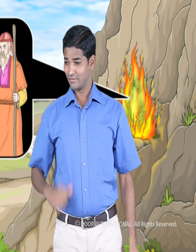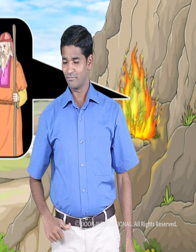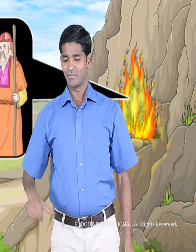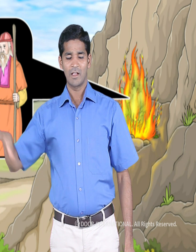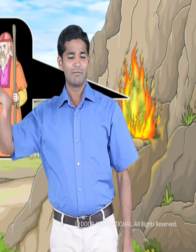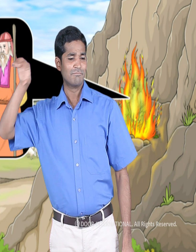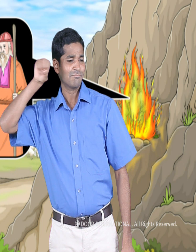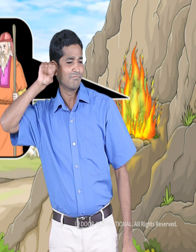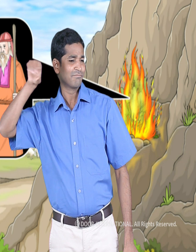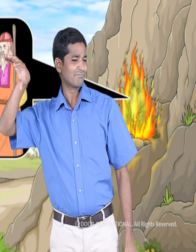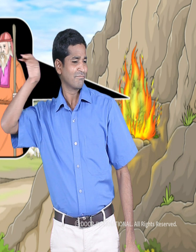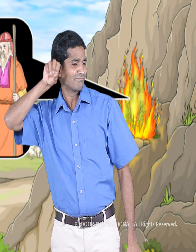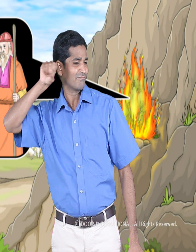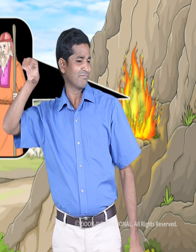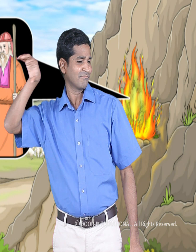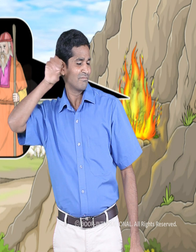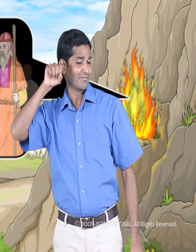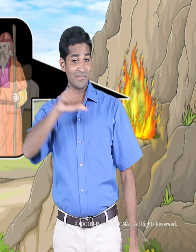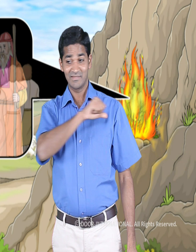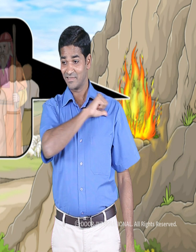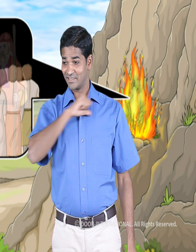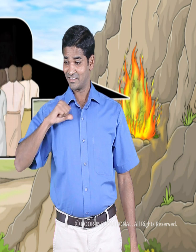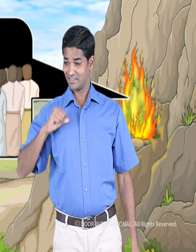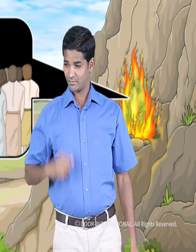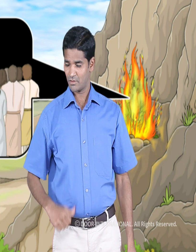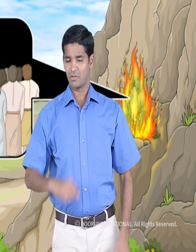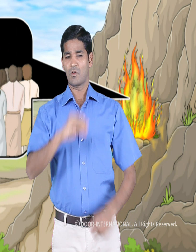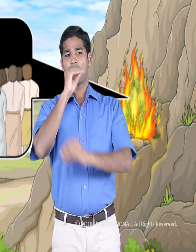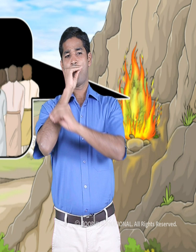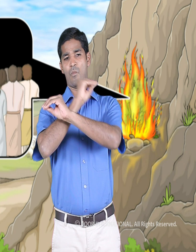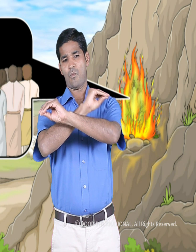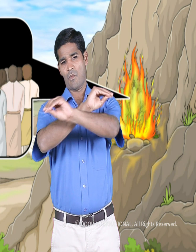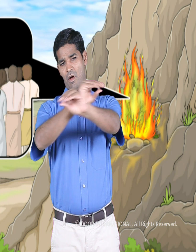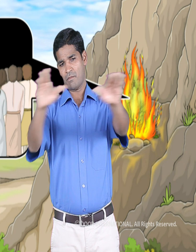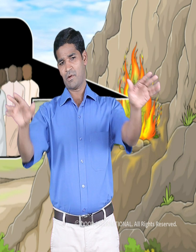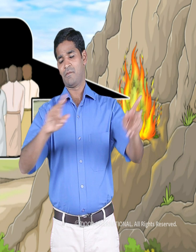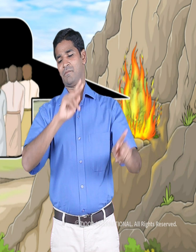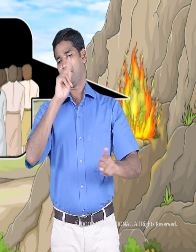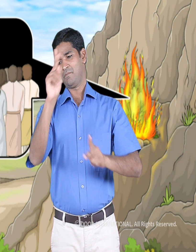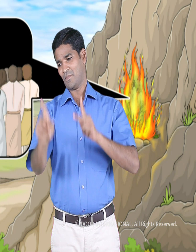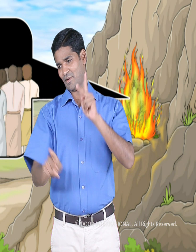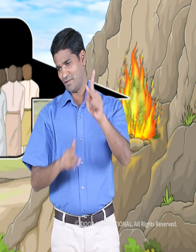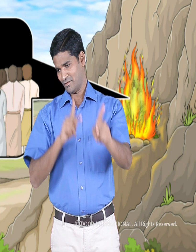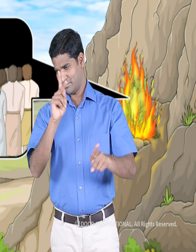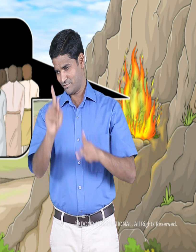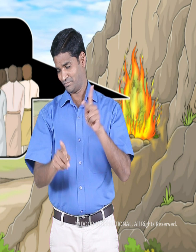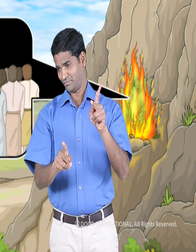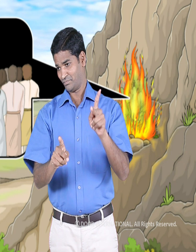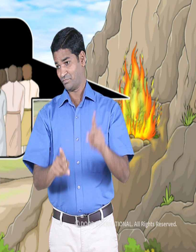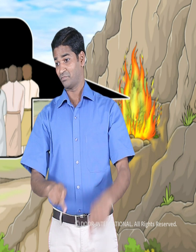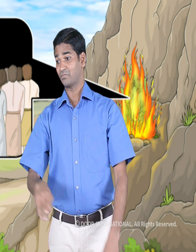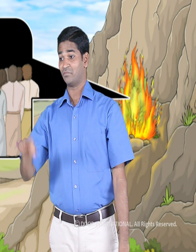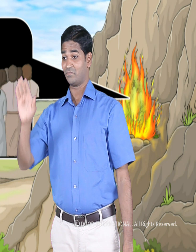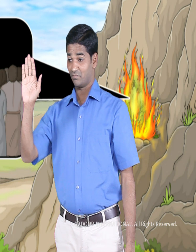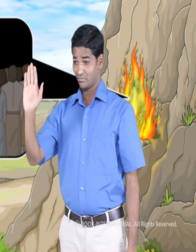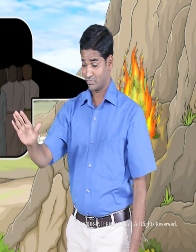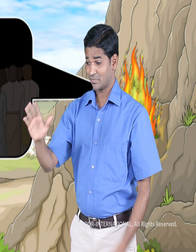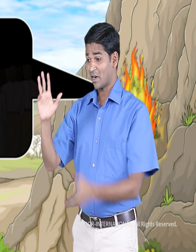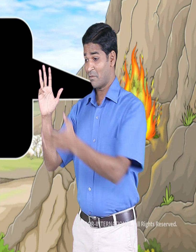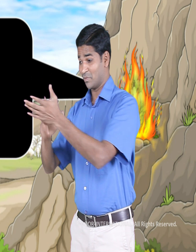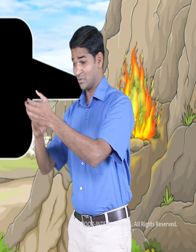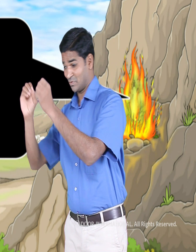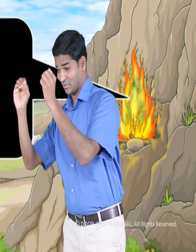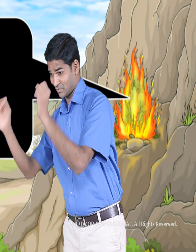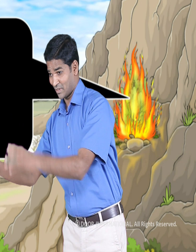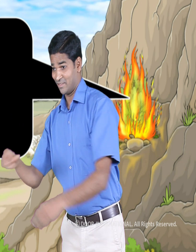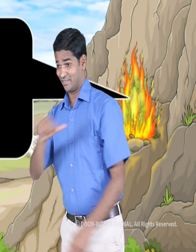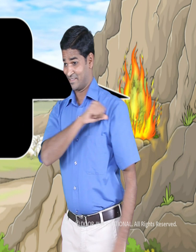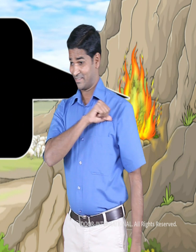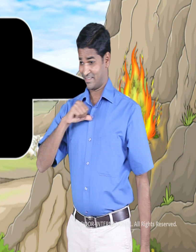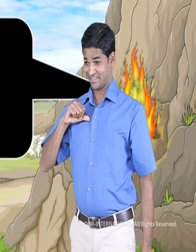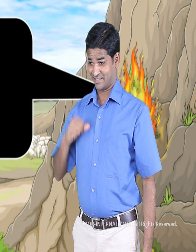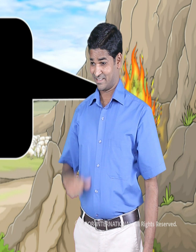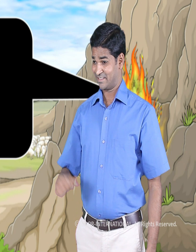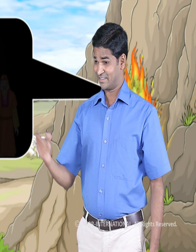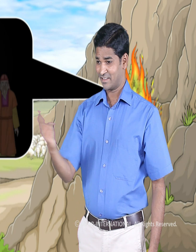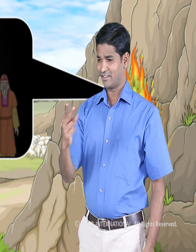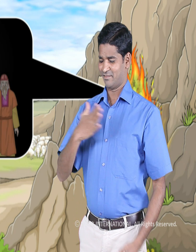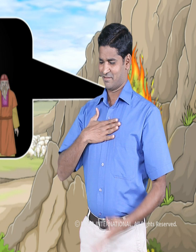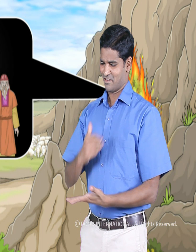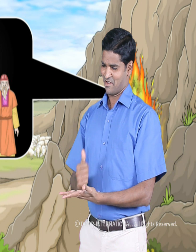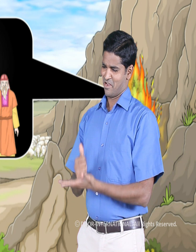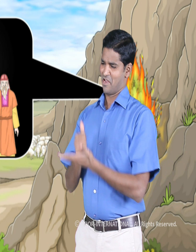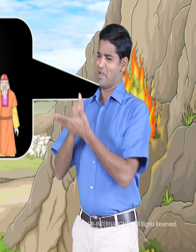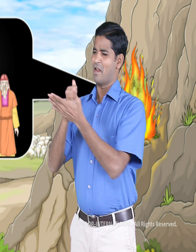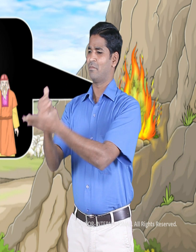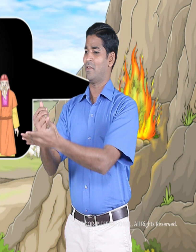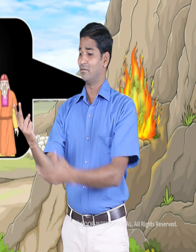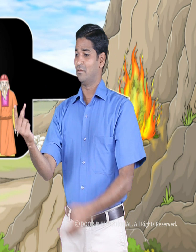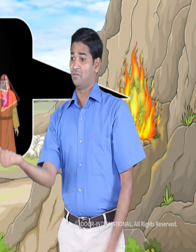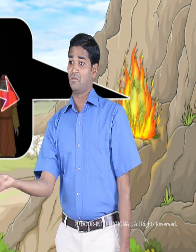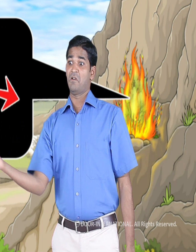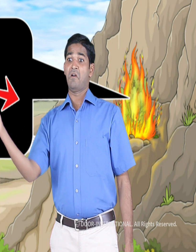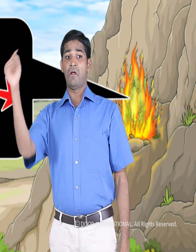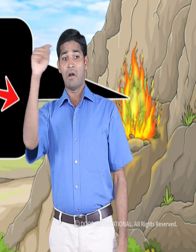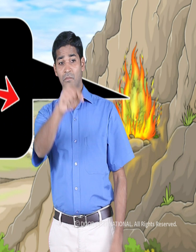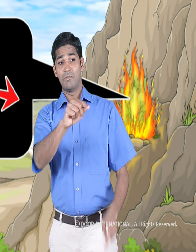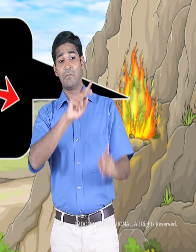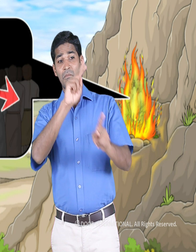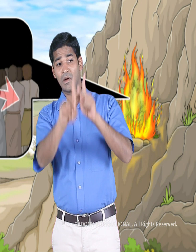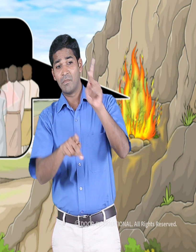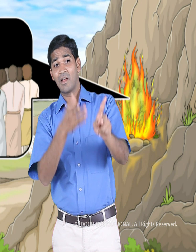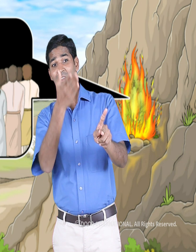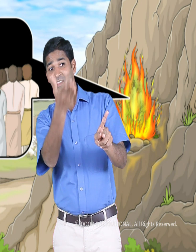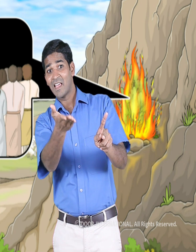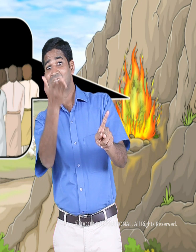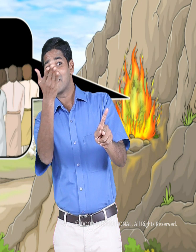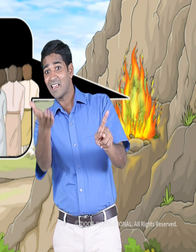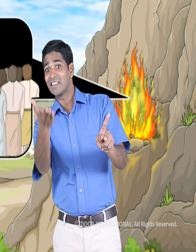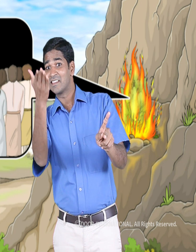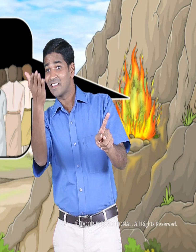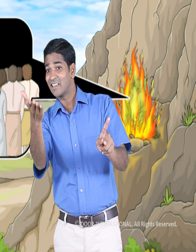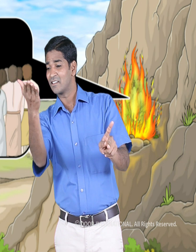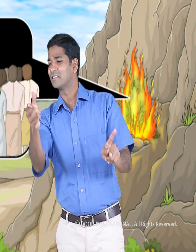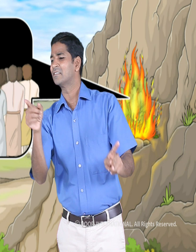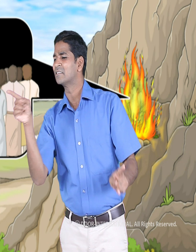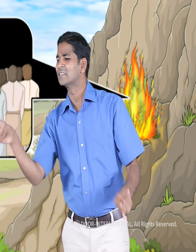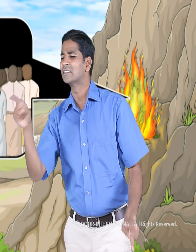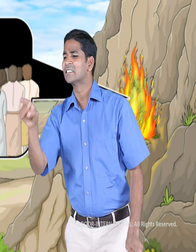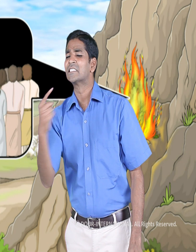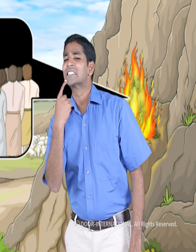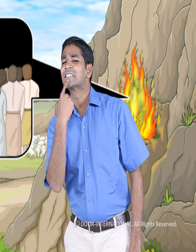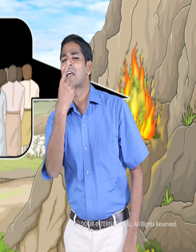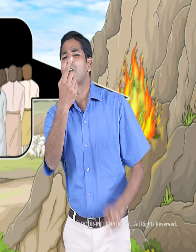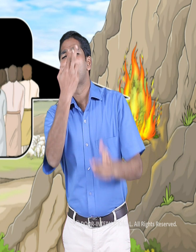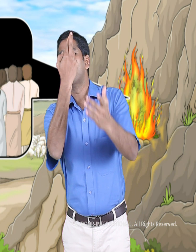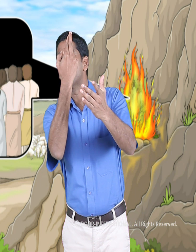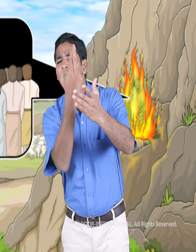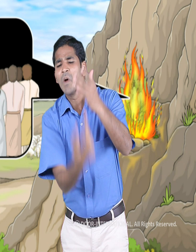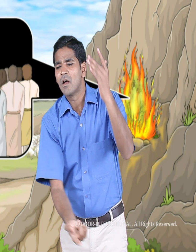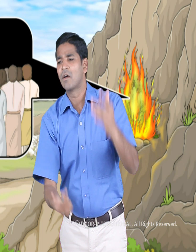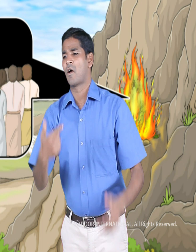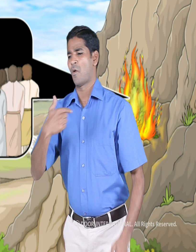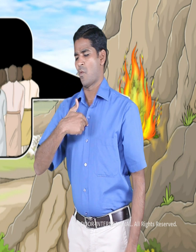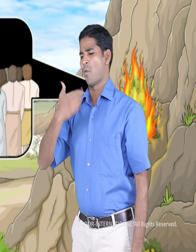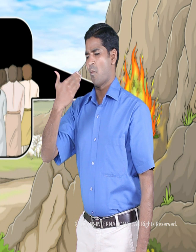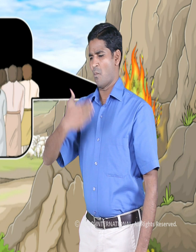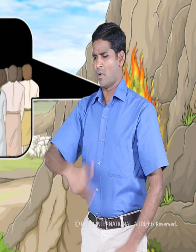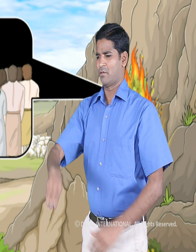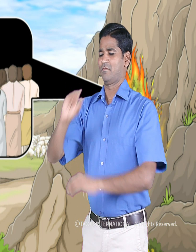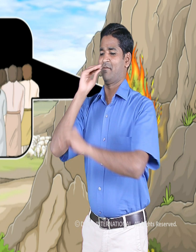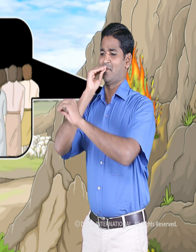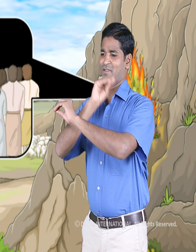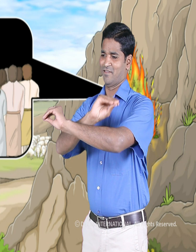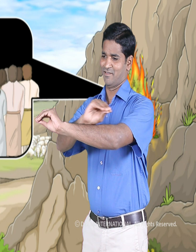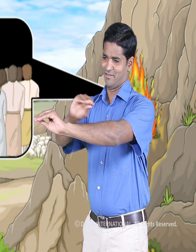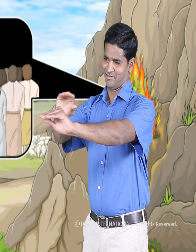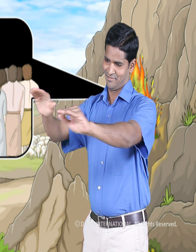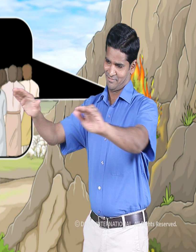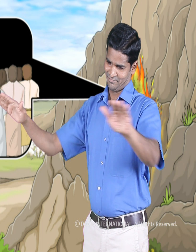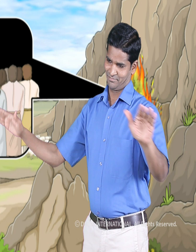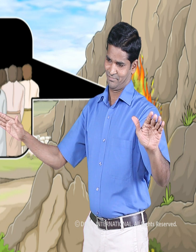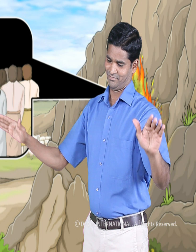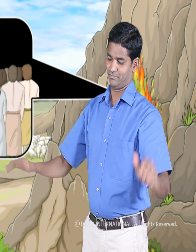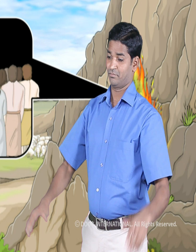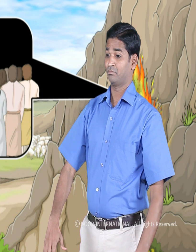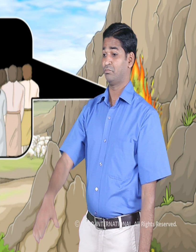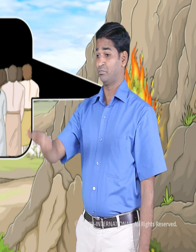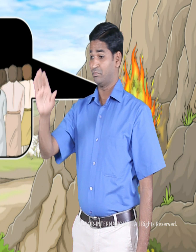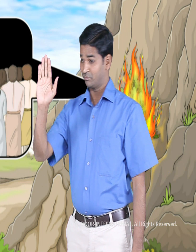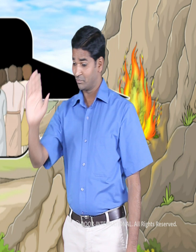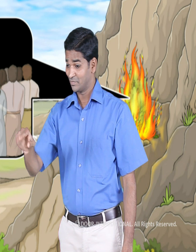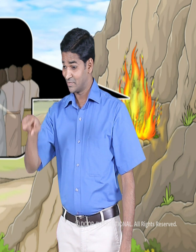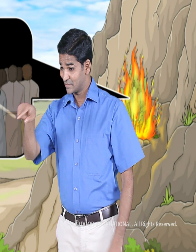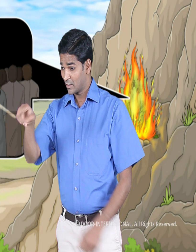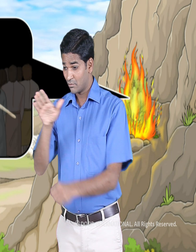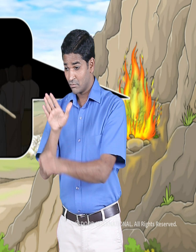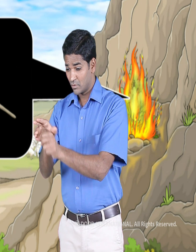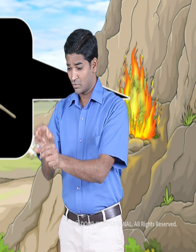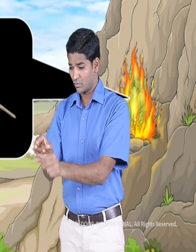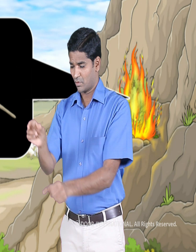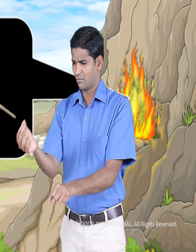He will speak to the people for you. He will be your spokesman, and it will be as if you were God to him.